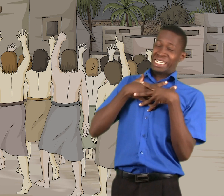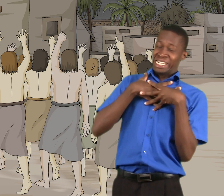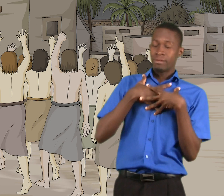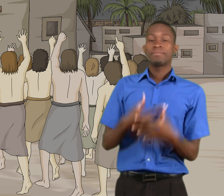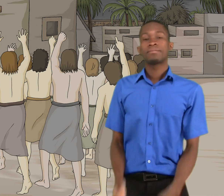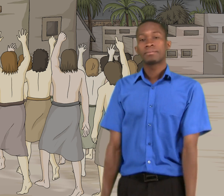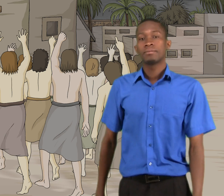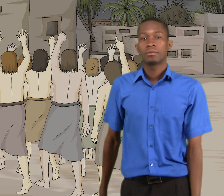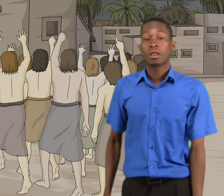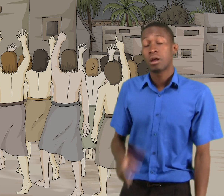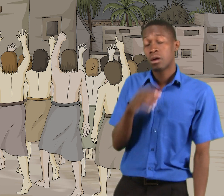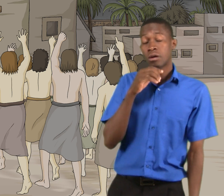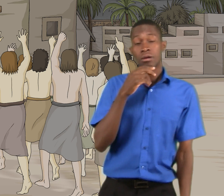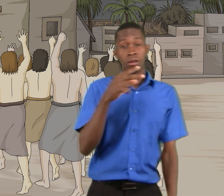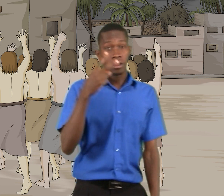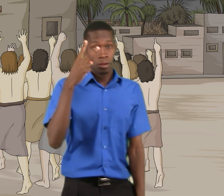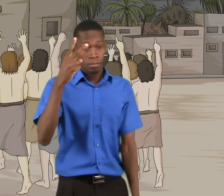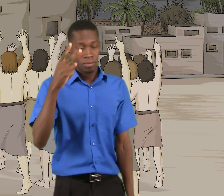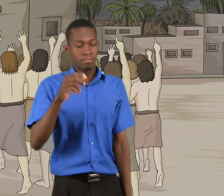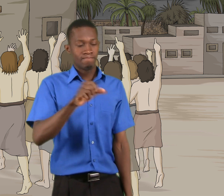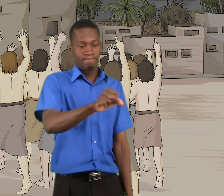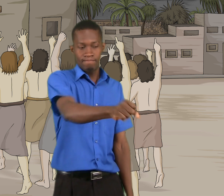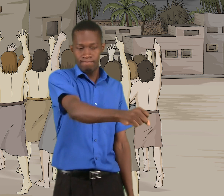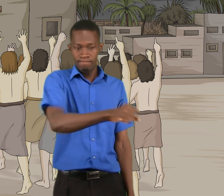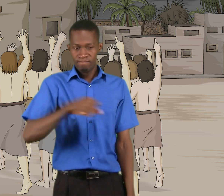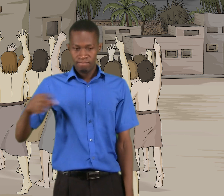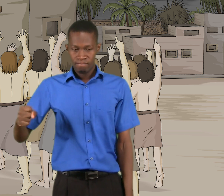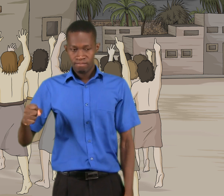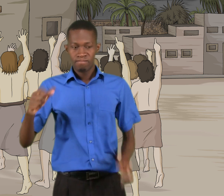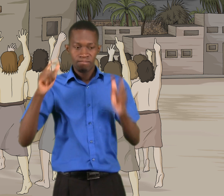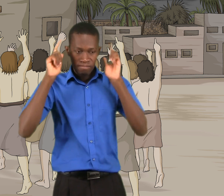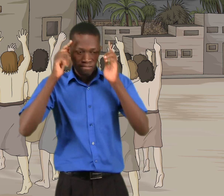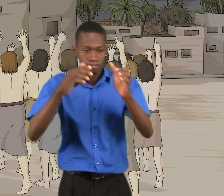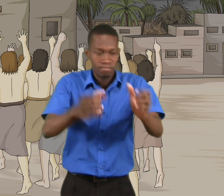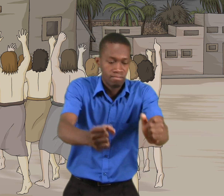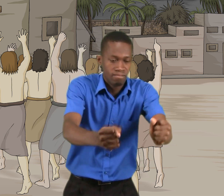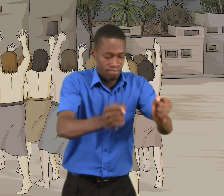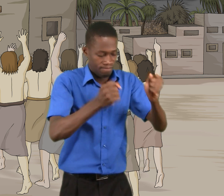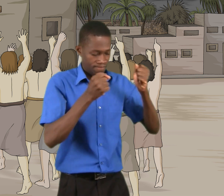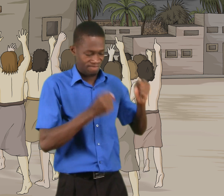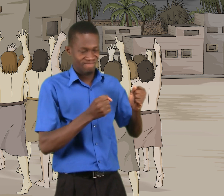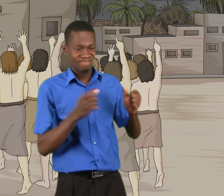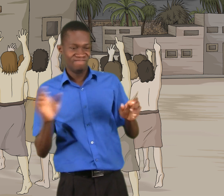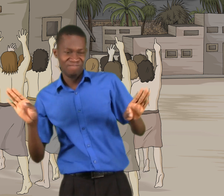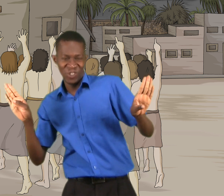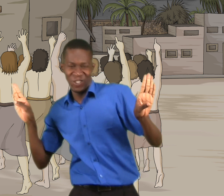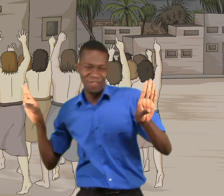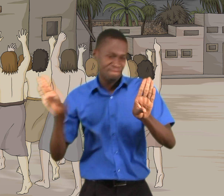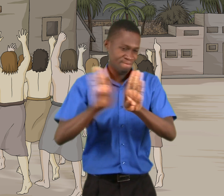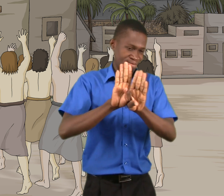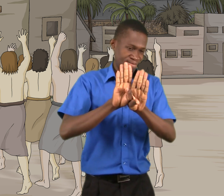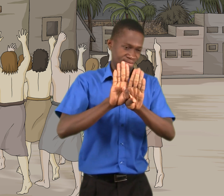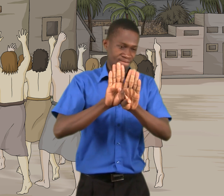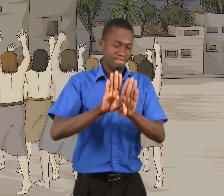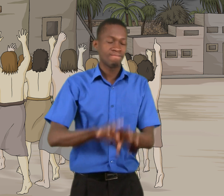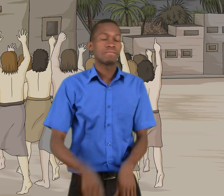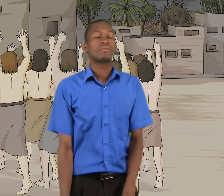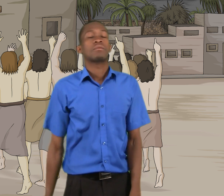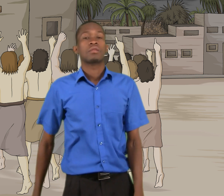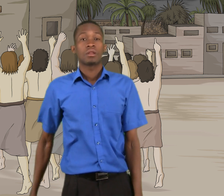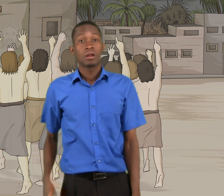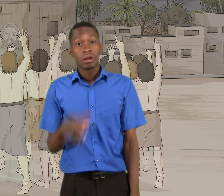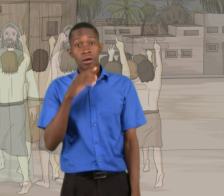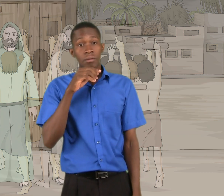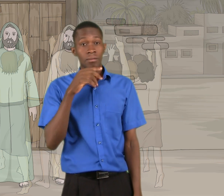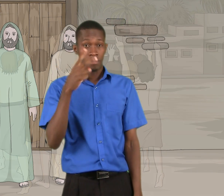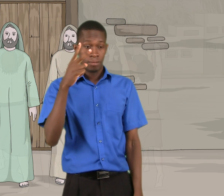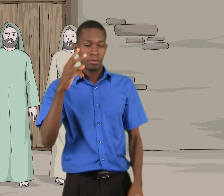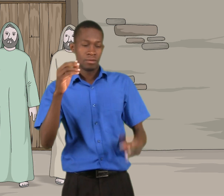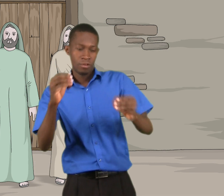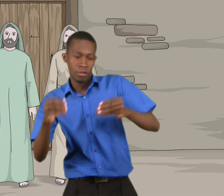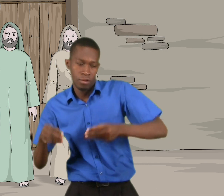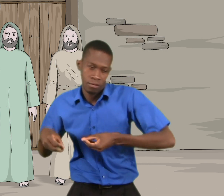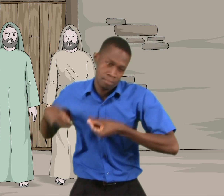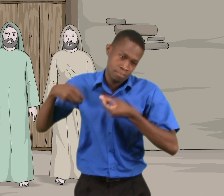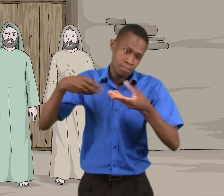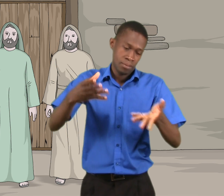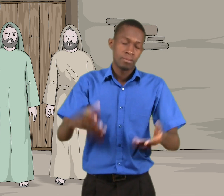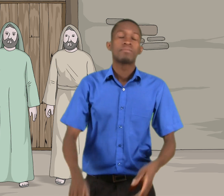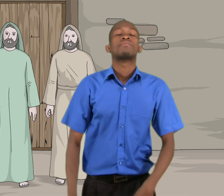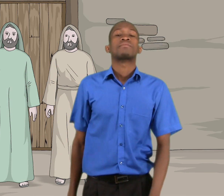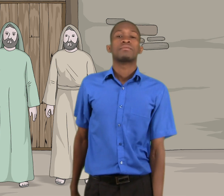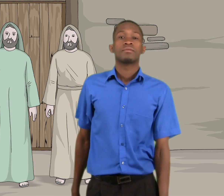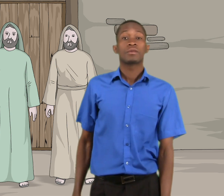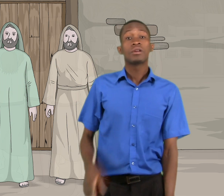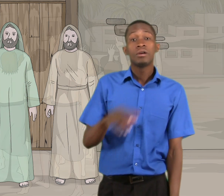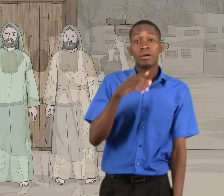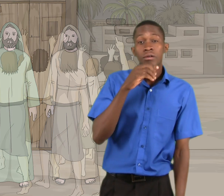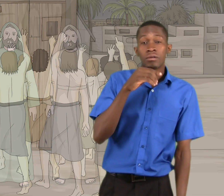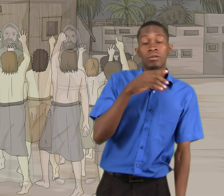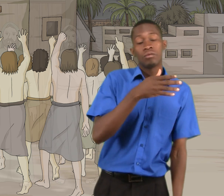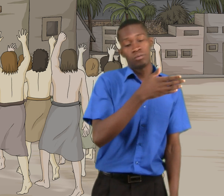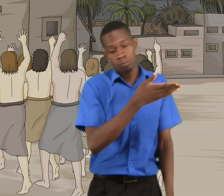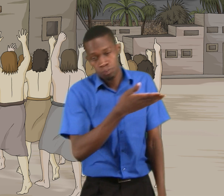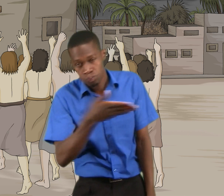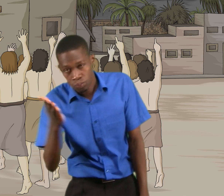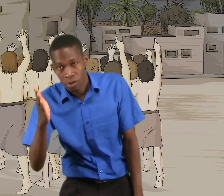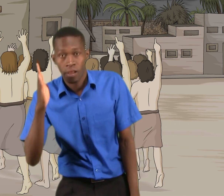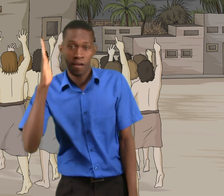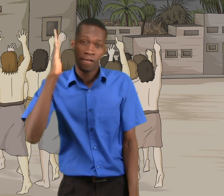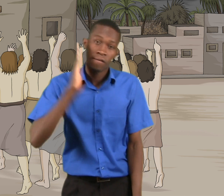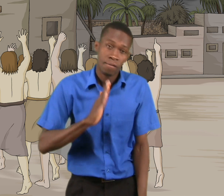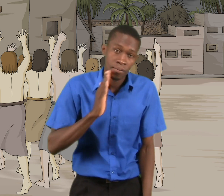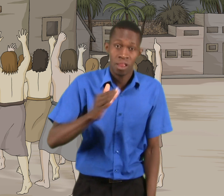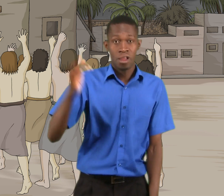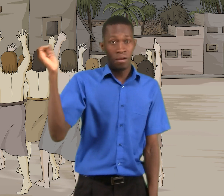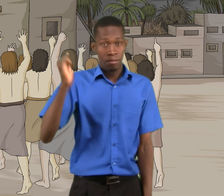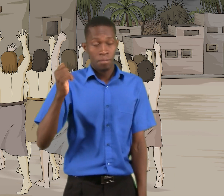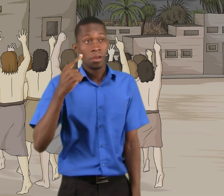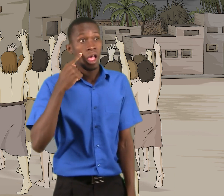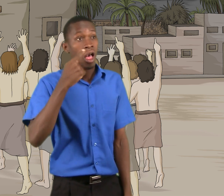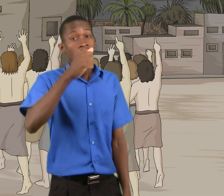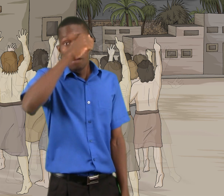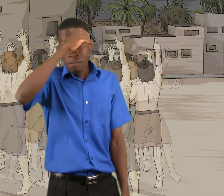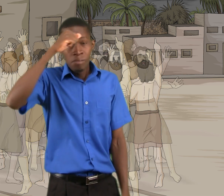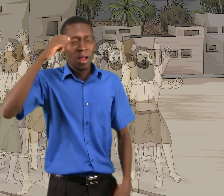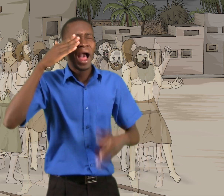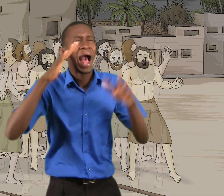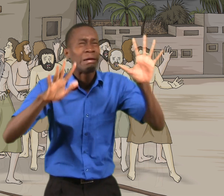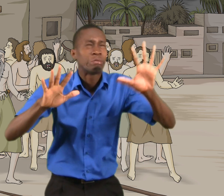But the men inside reached out, pulled Lot into the house with them, and shut the door.